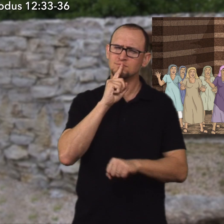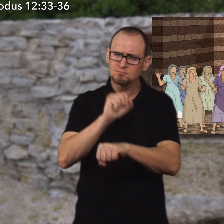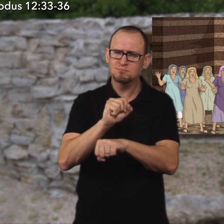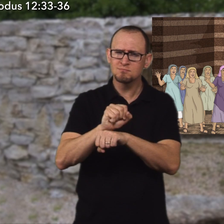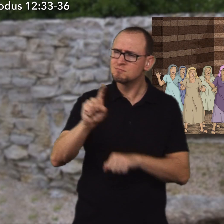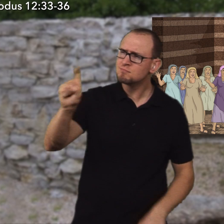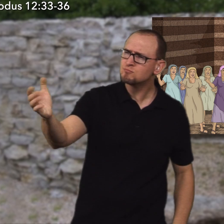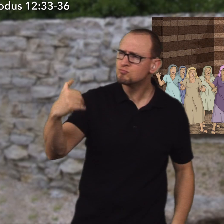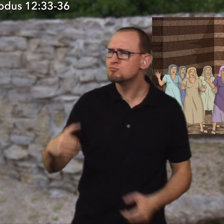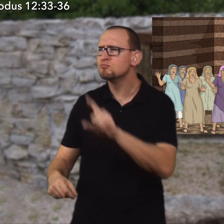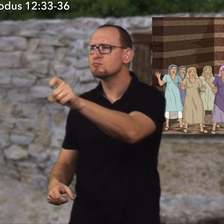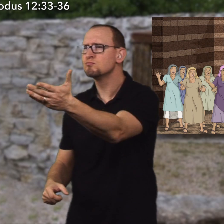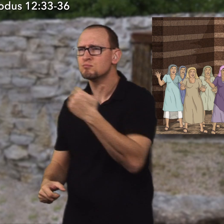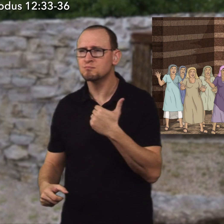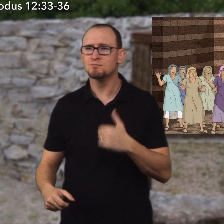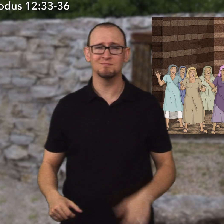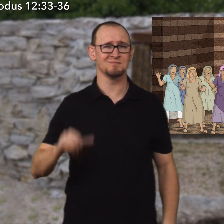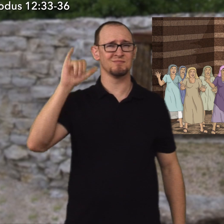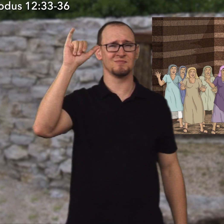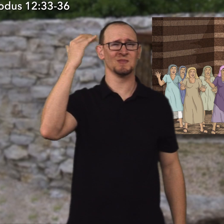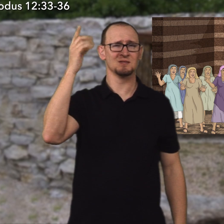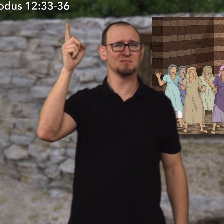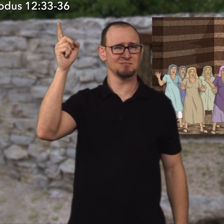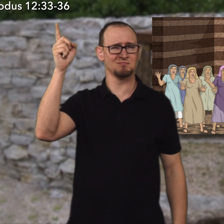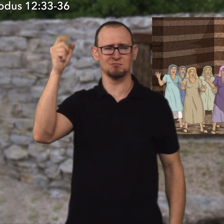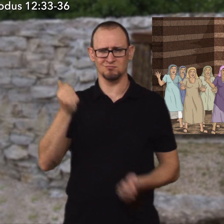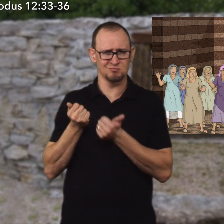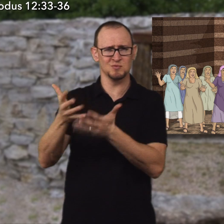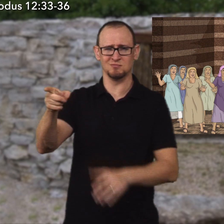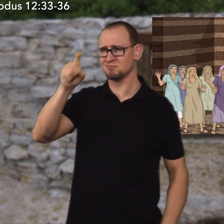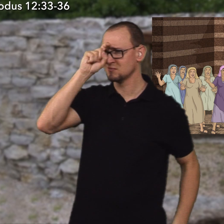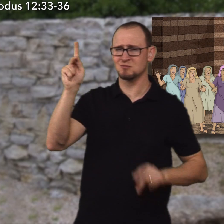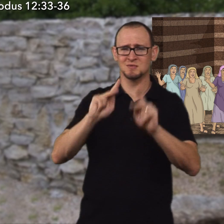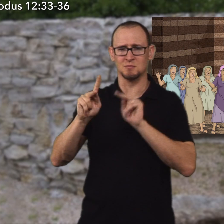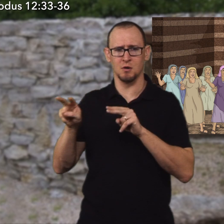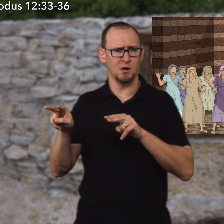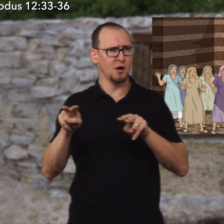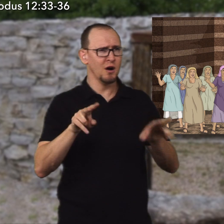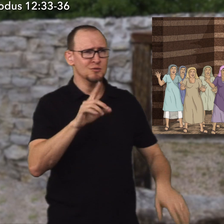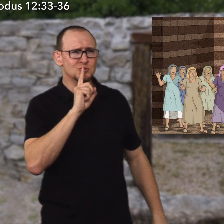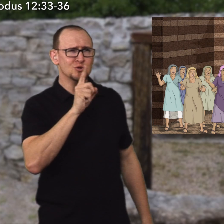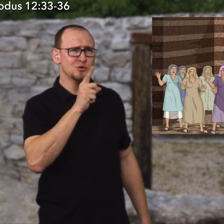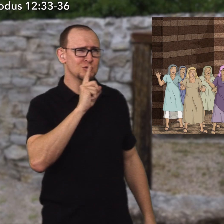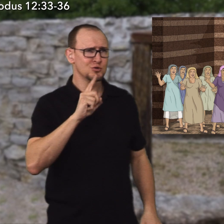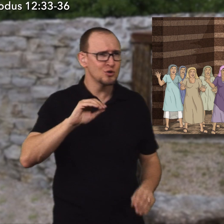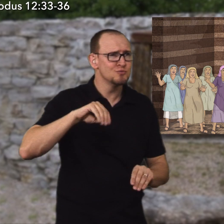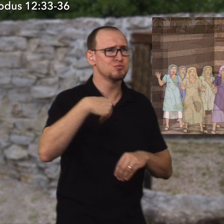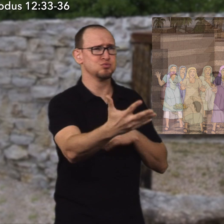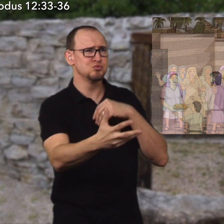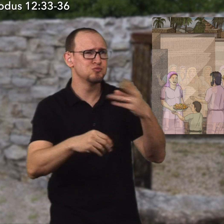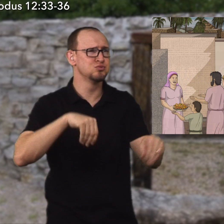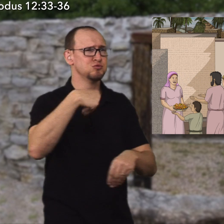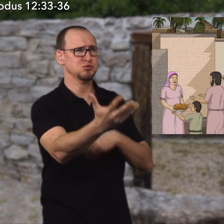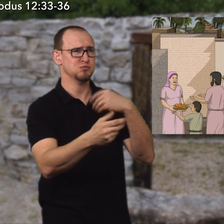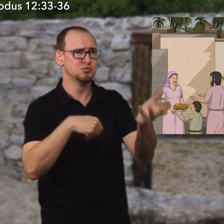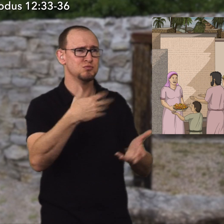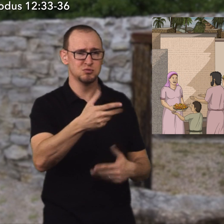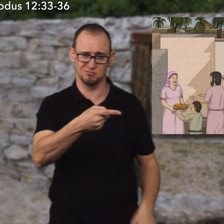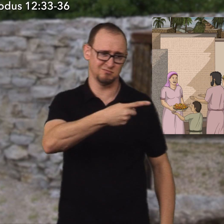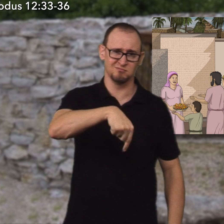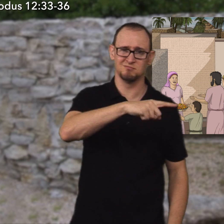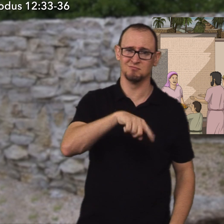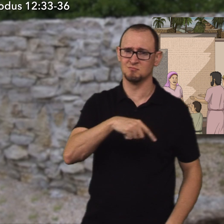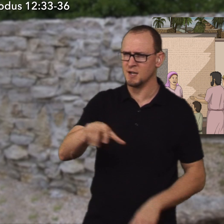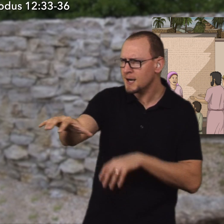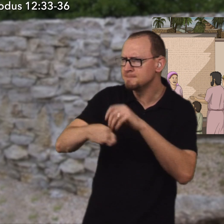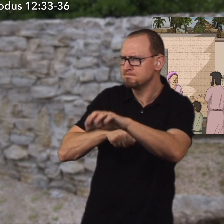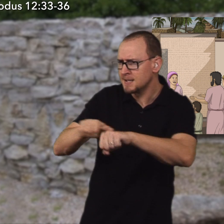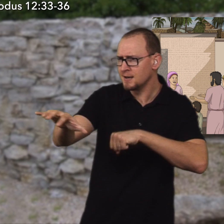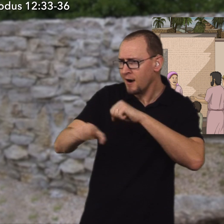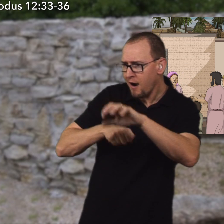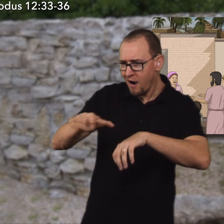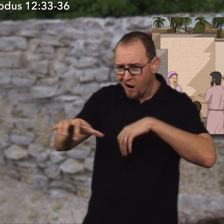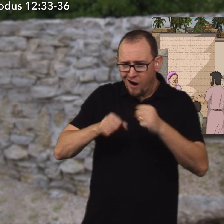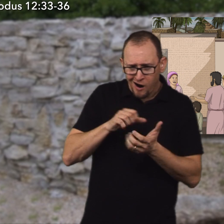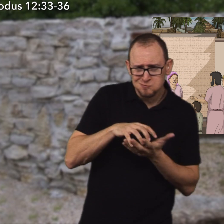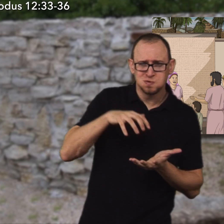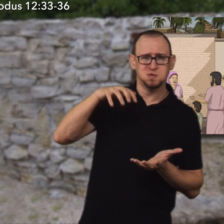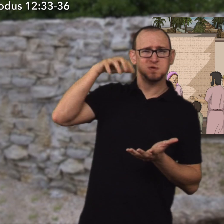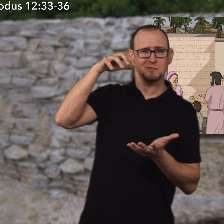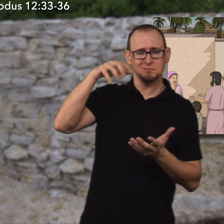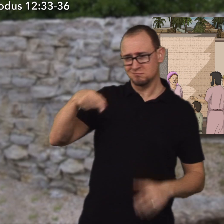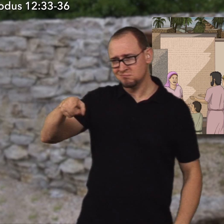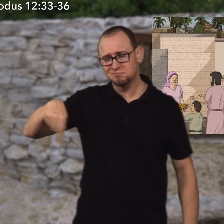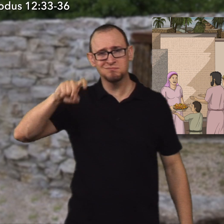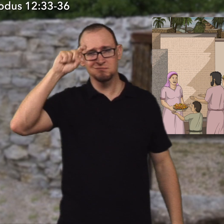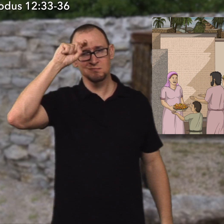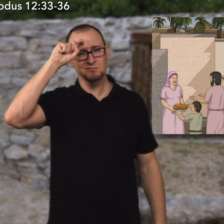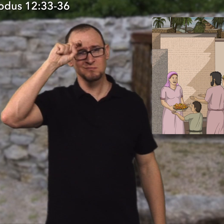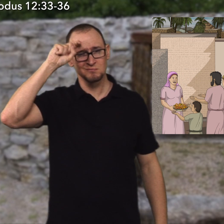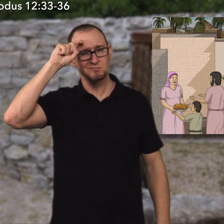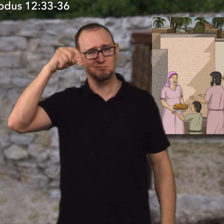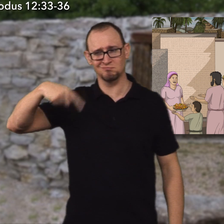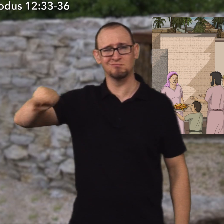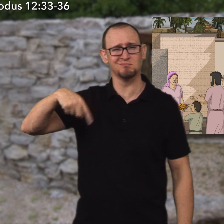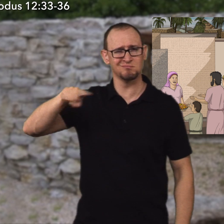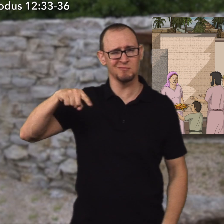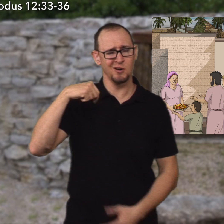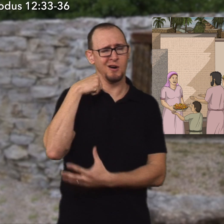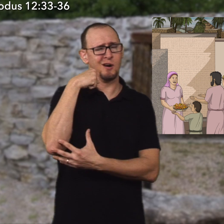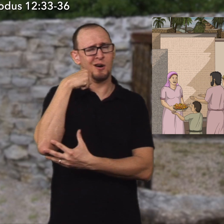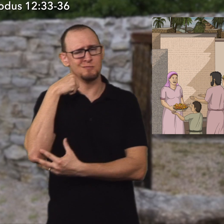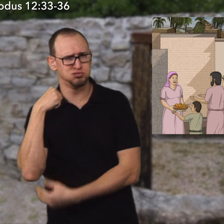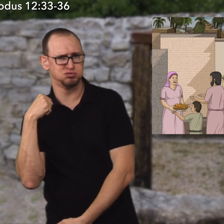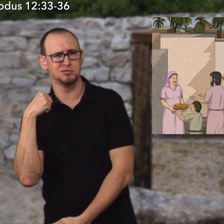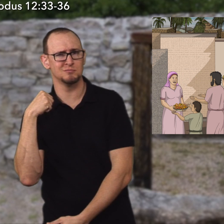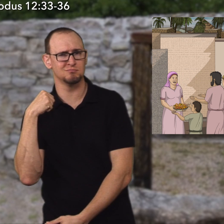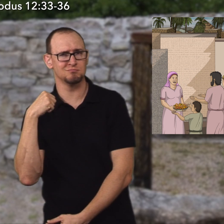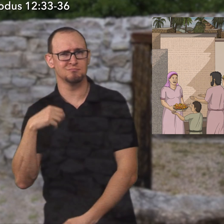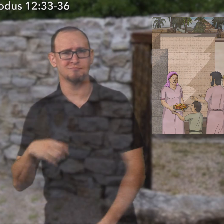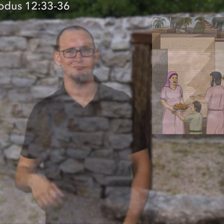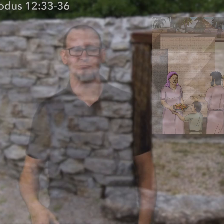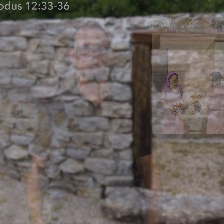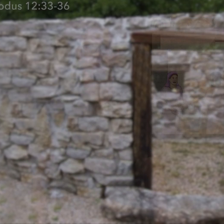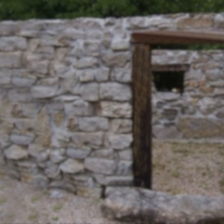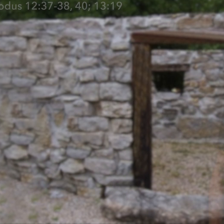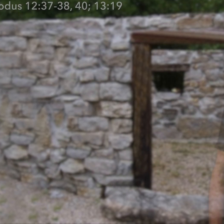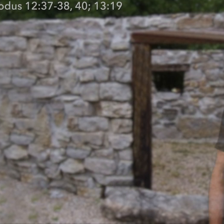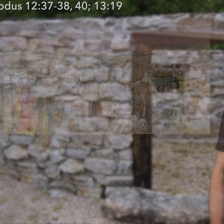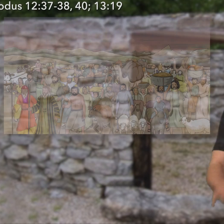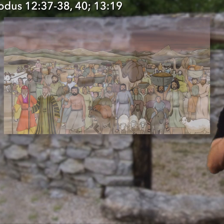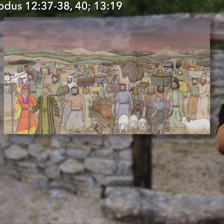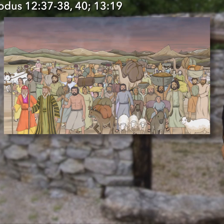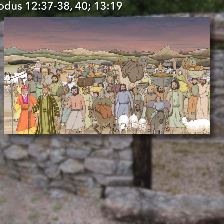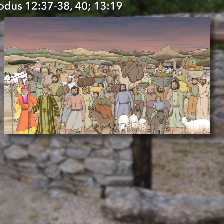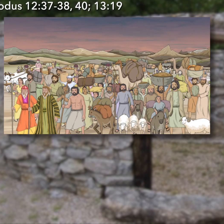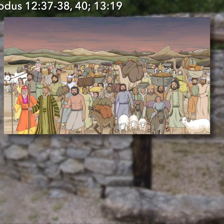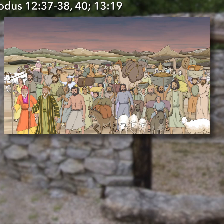And the LORD gave the people such favor in the sight of the Egyptians that they granted their request. In this way they plundered the Egyptians.